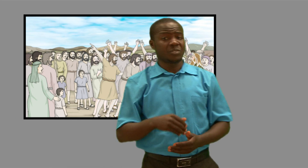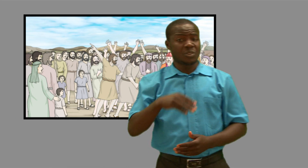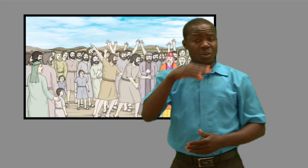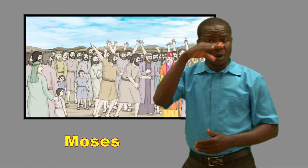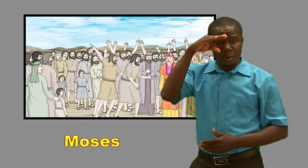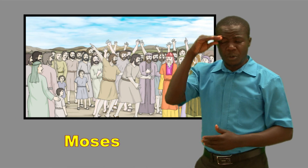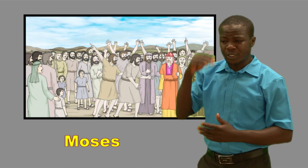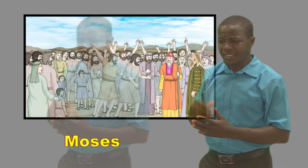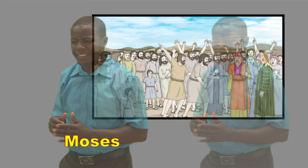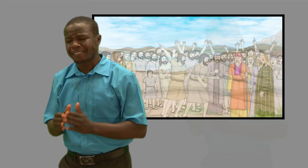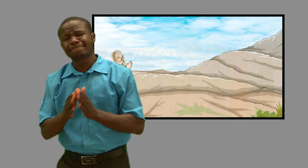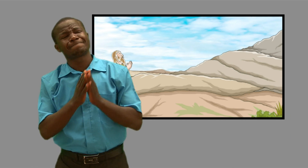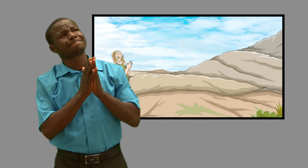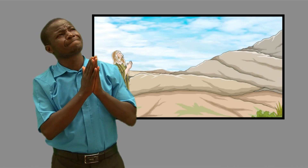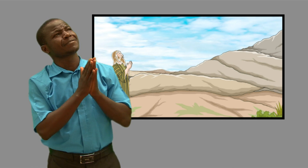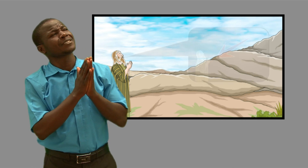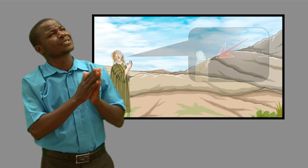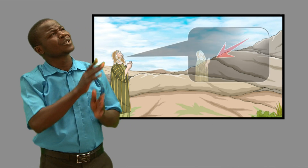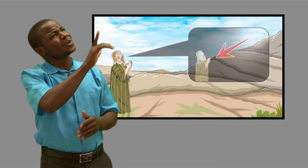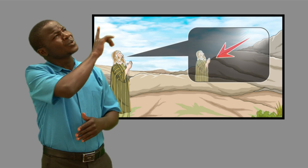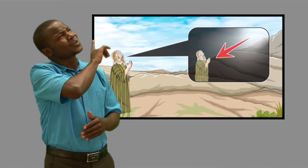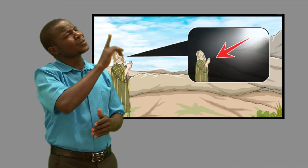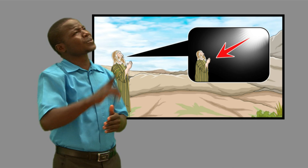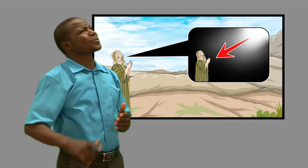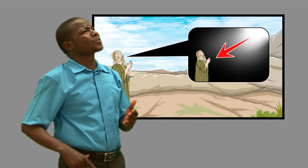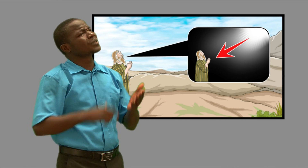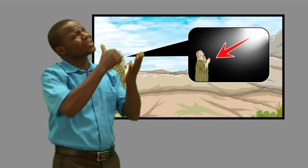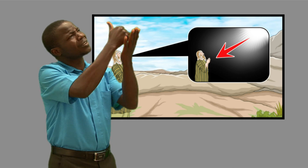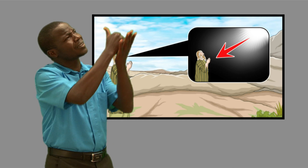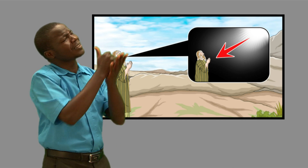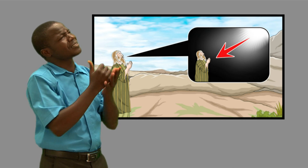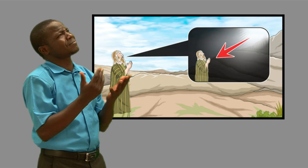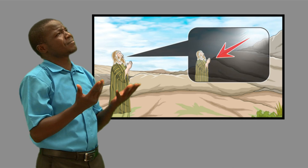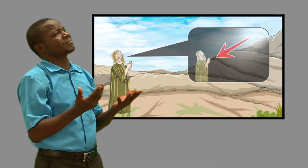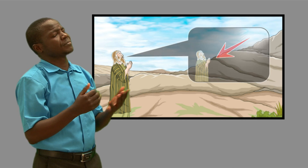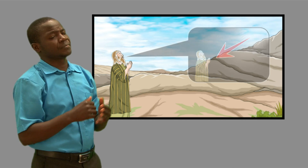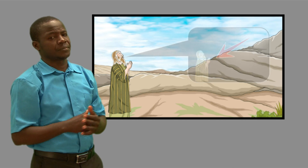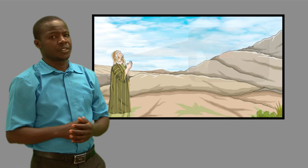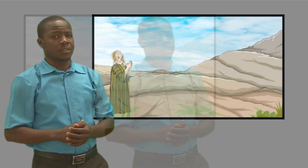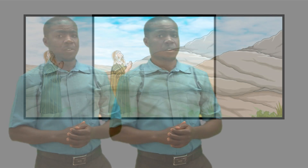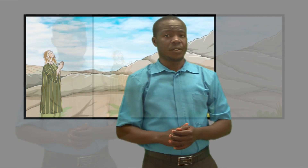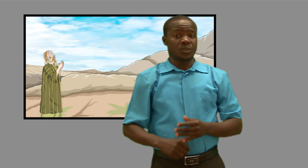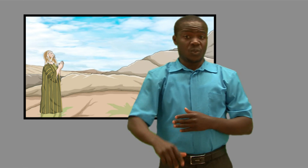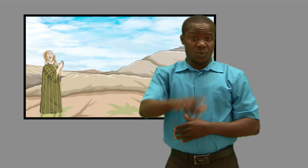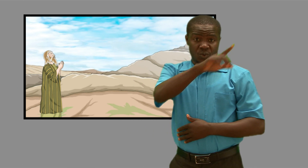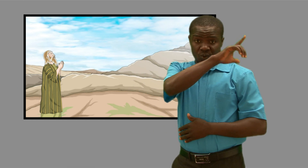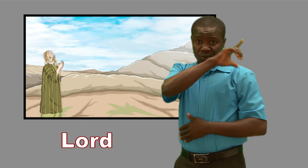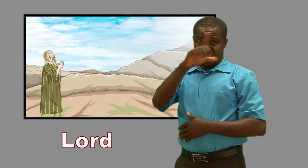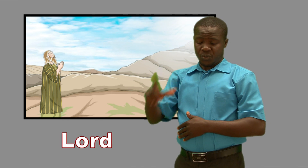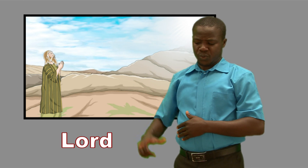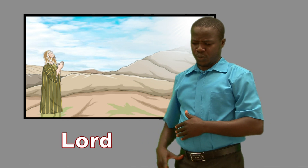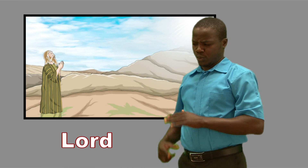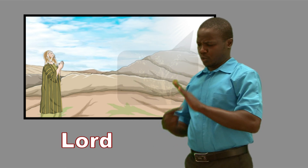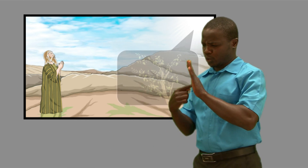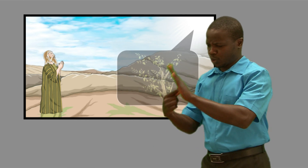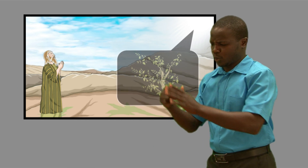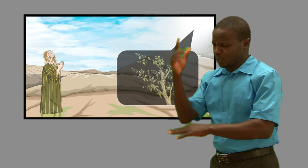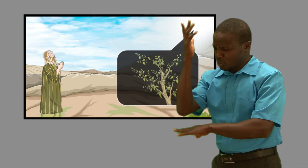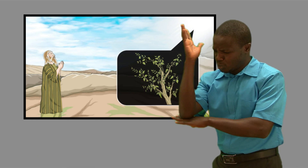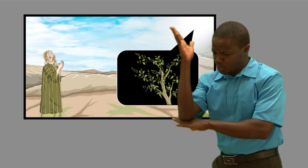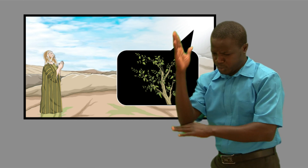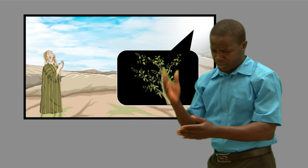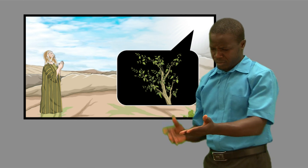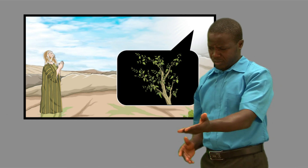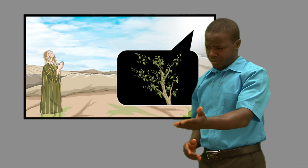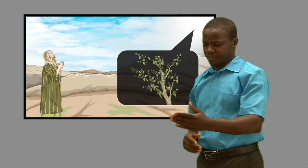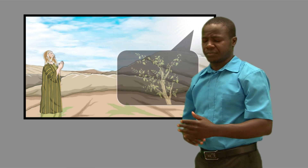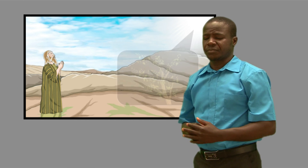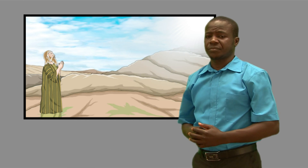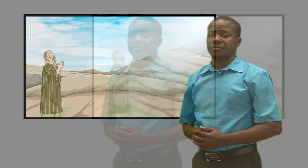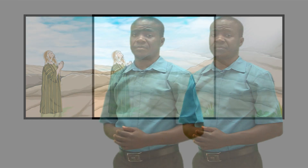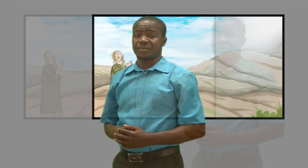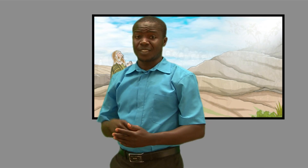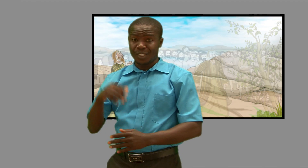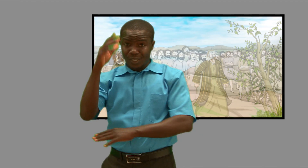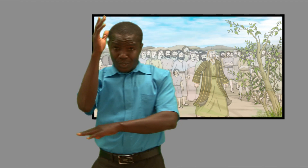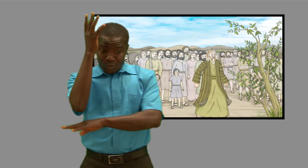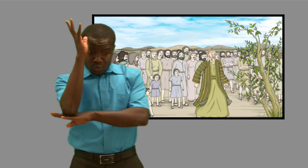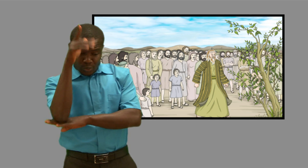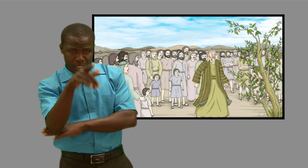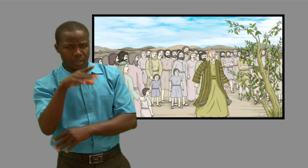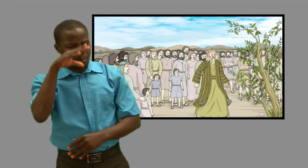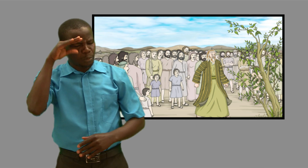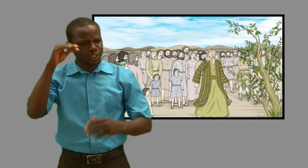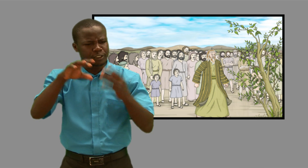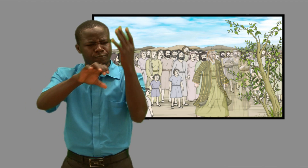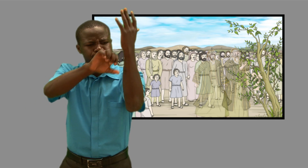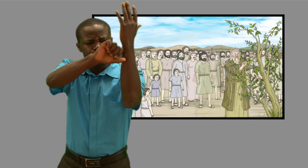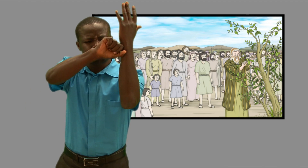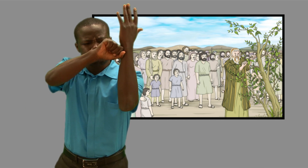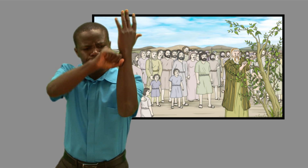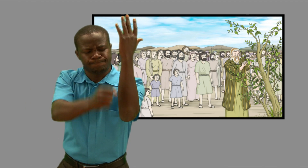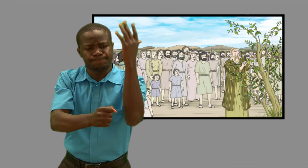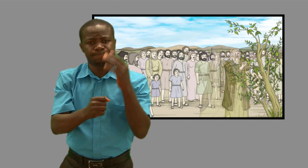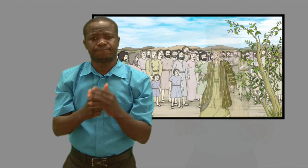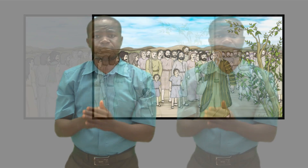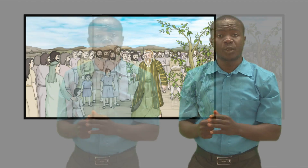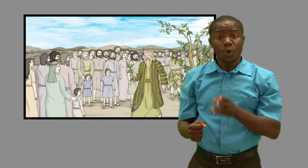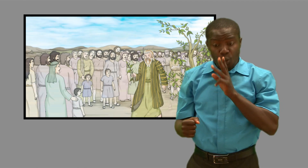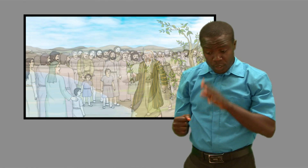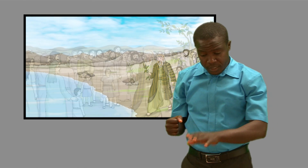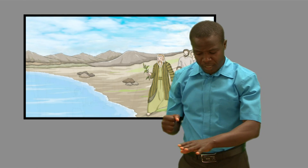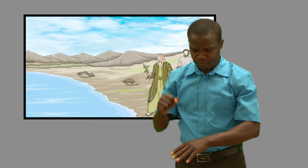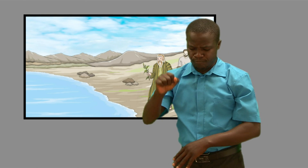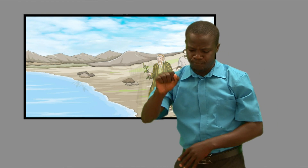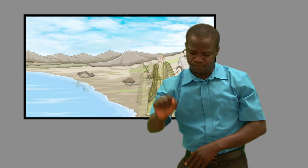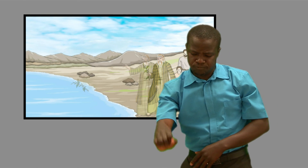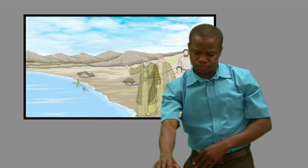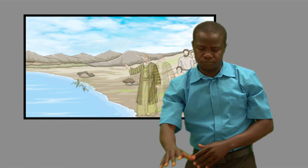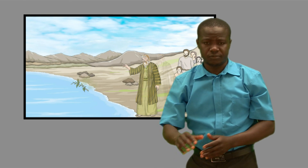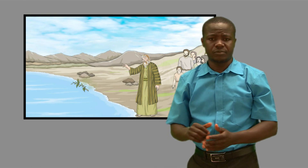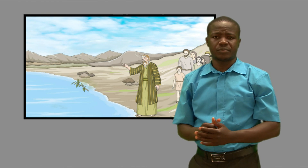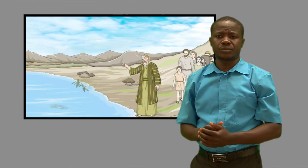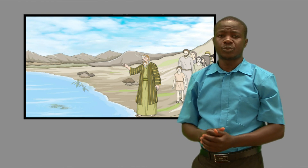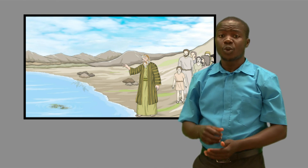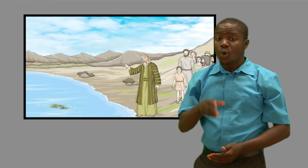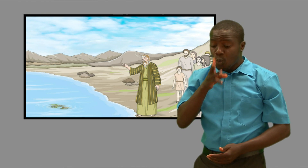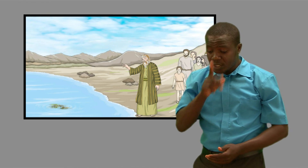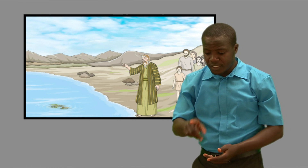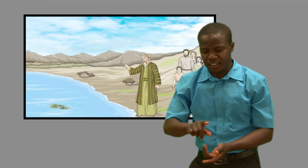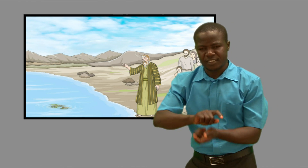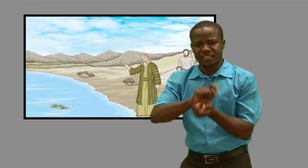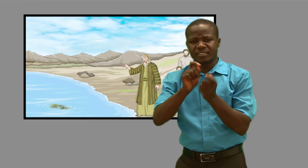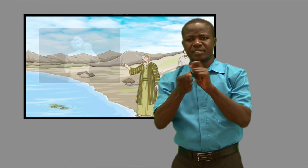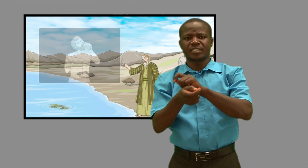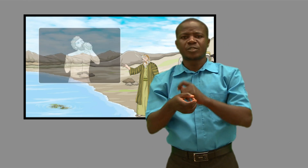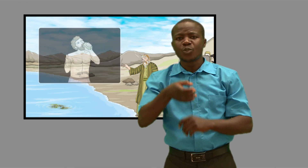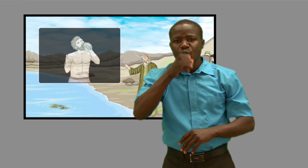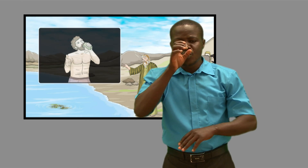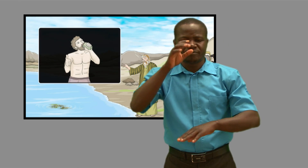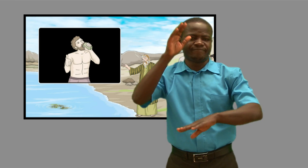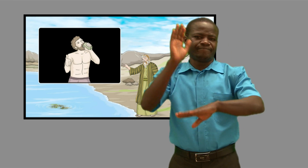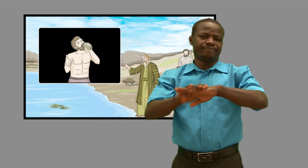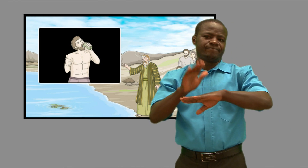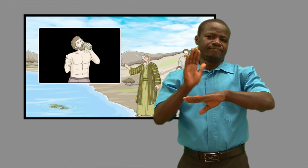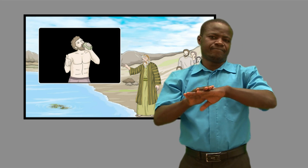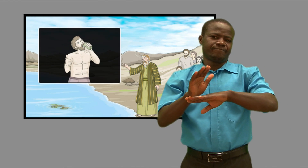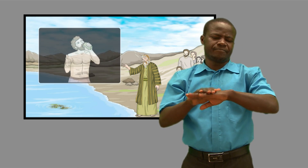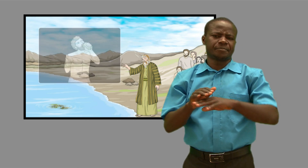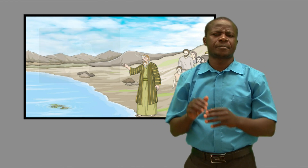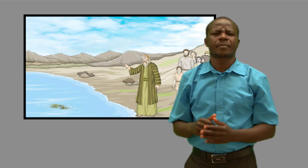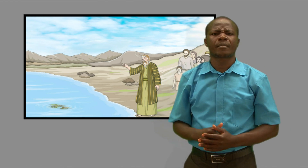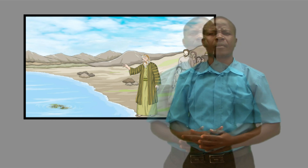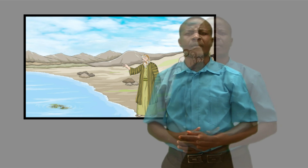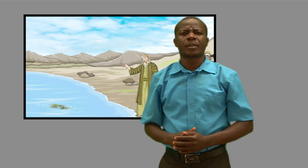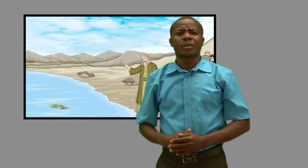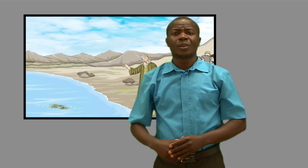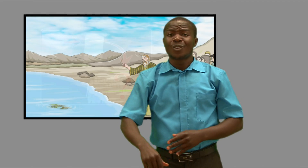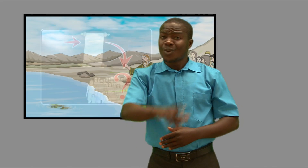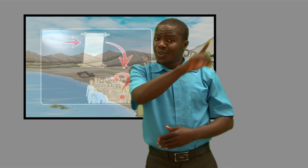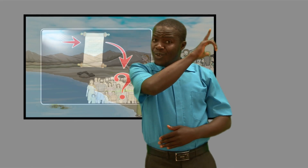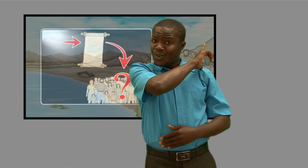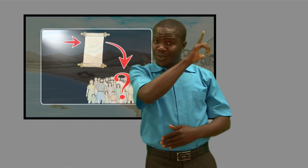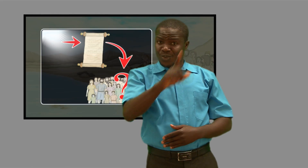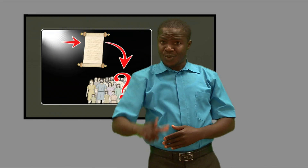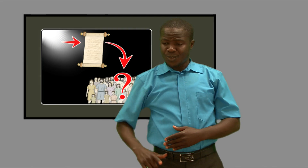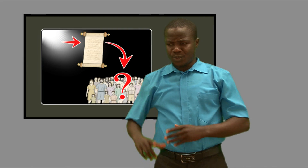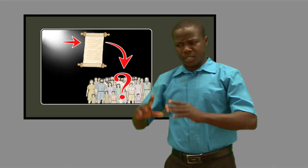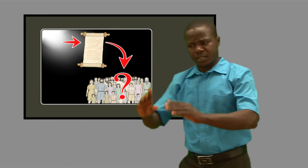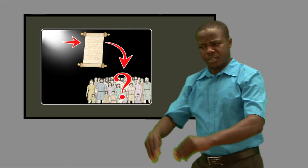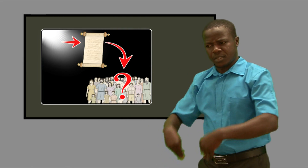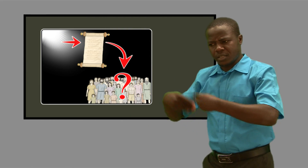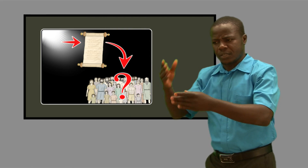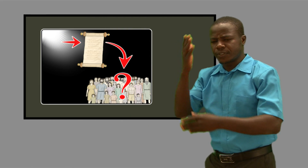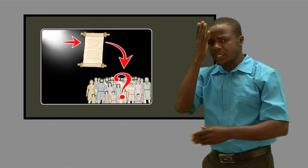And Moses cried out to the LORD, and the LORD showed him a log. And when he cast it into the waters, they were sweetened.